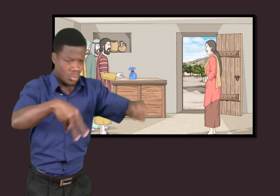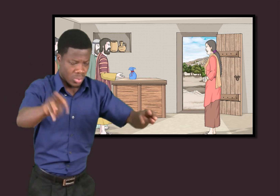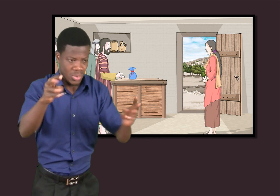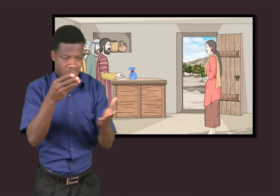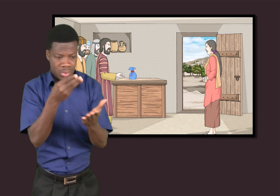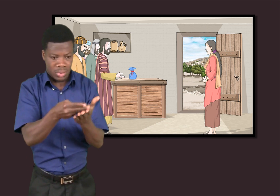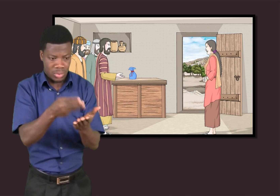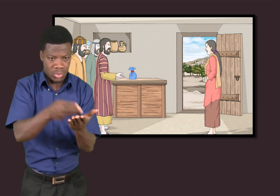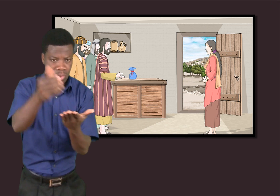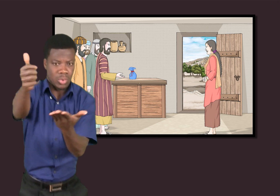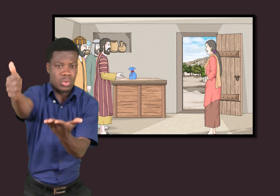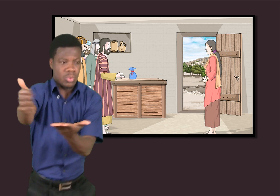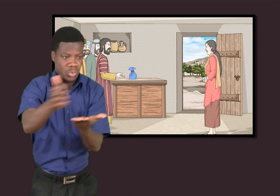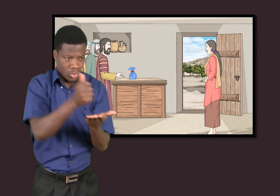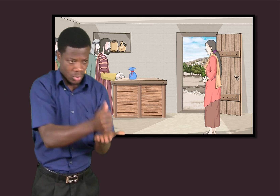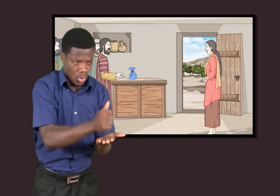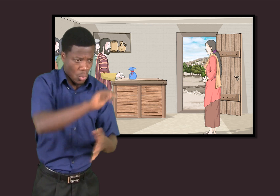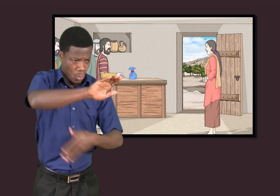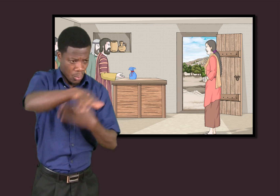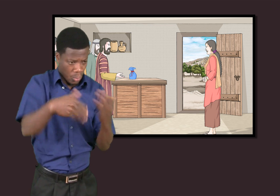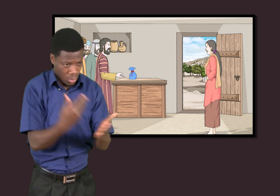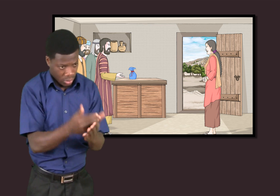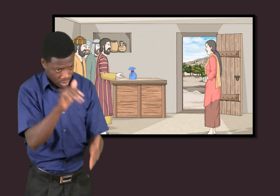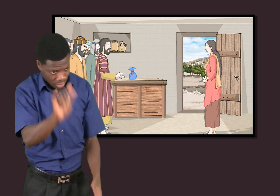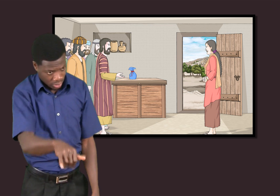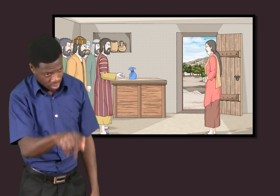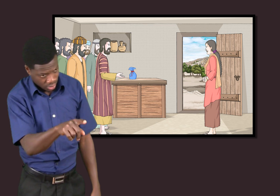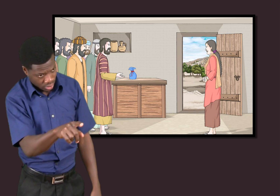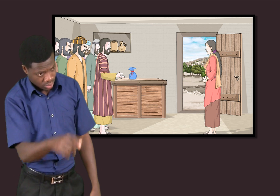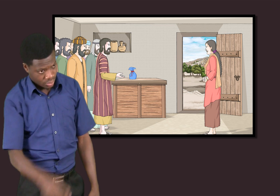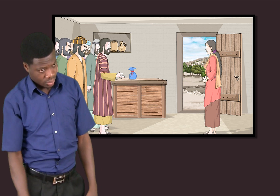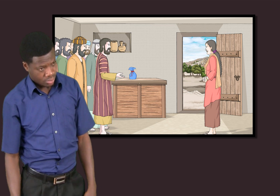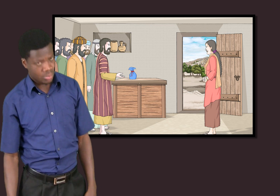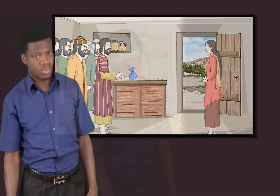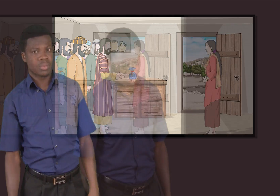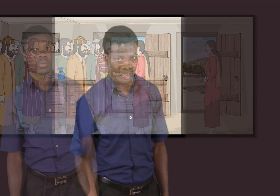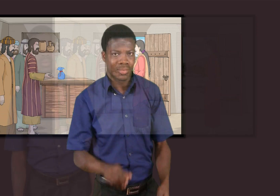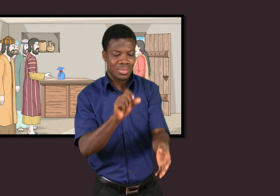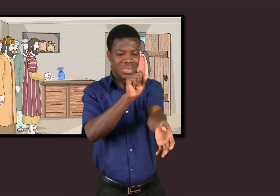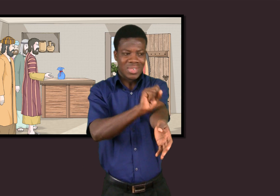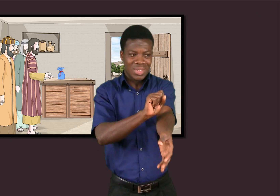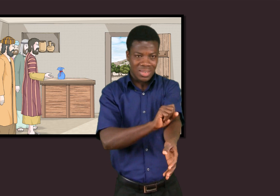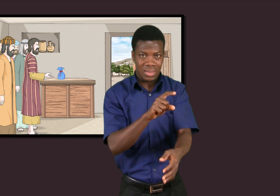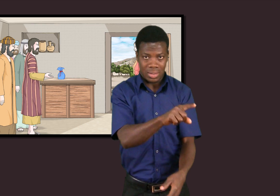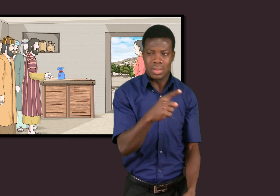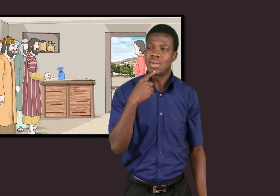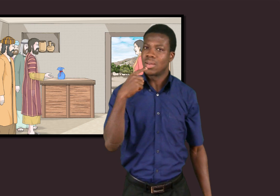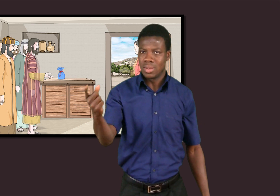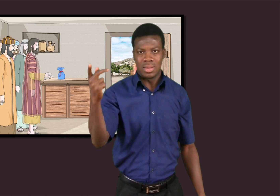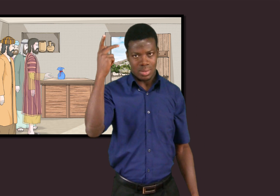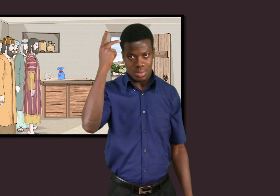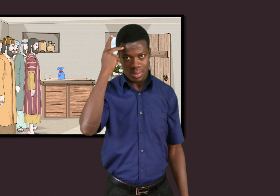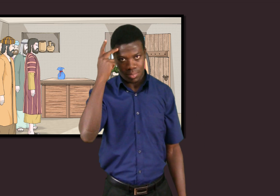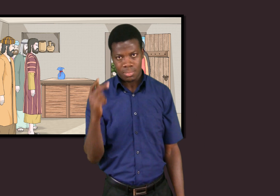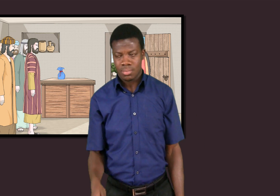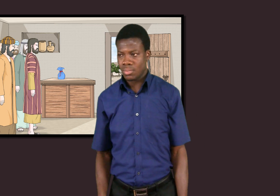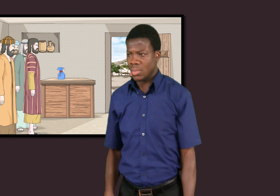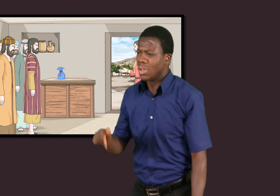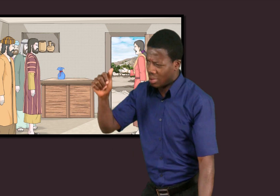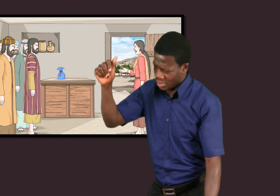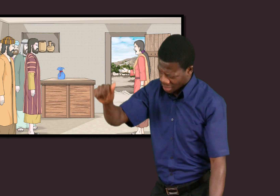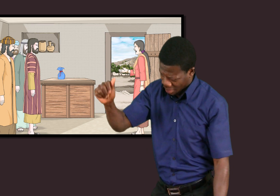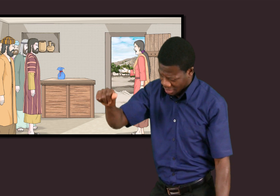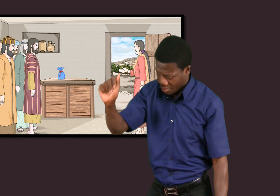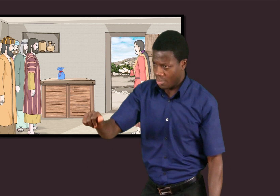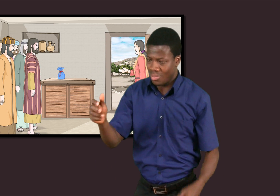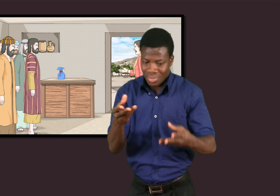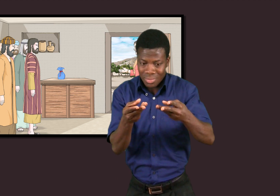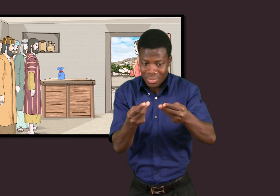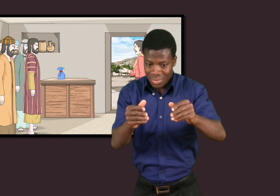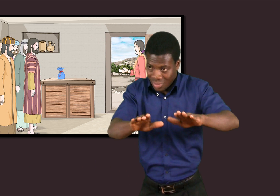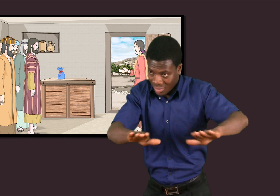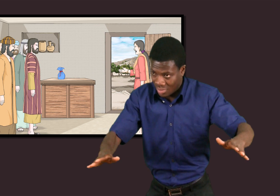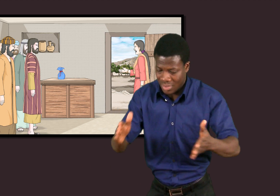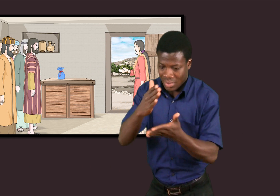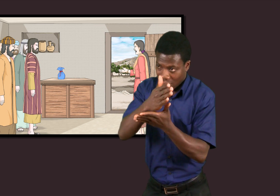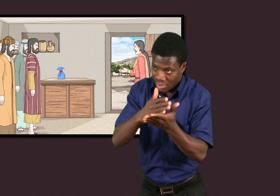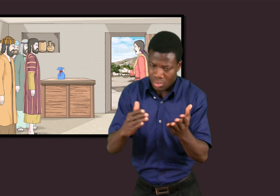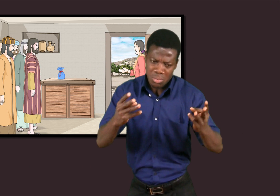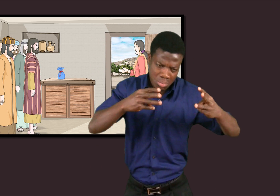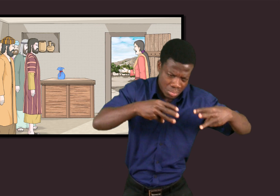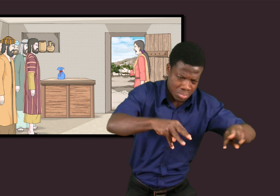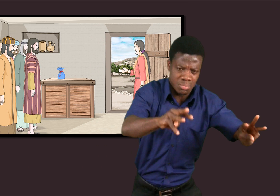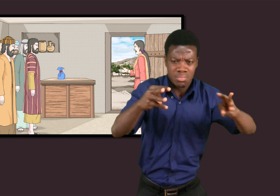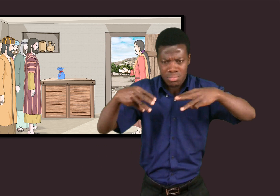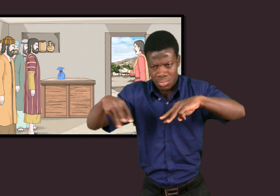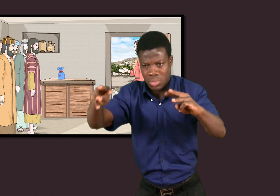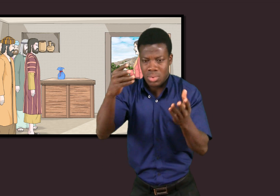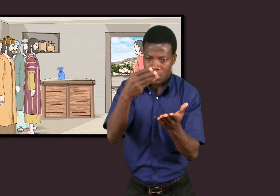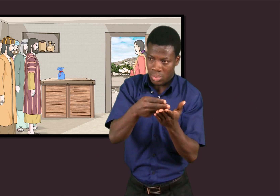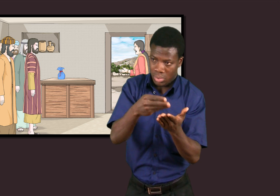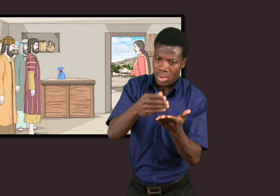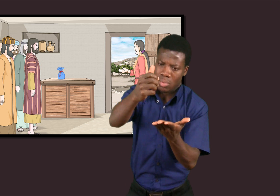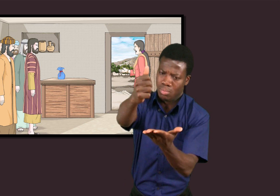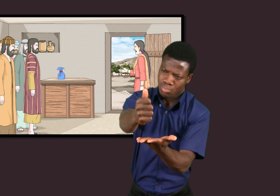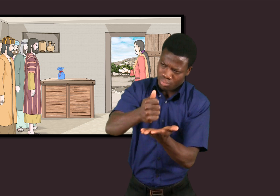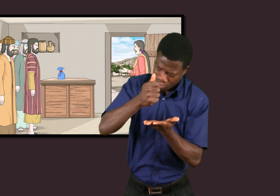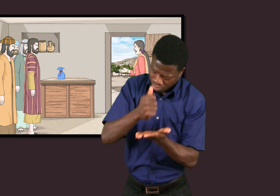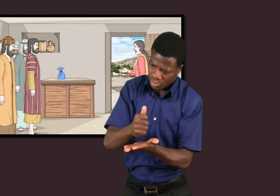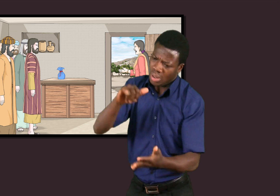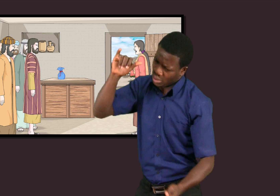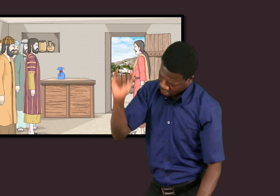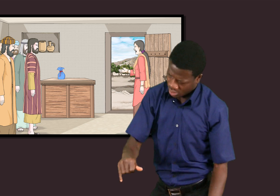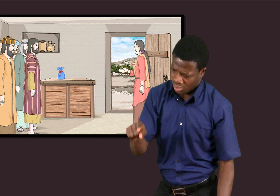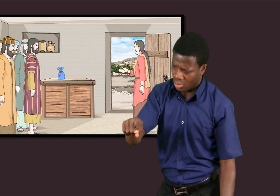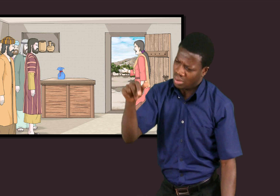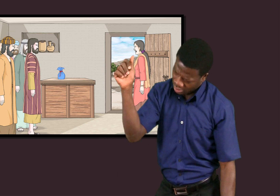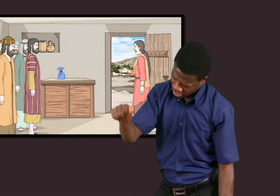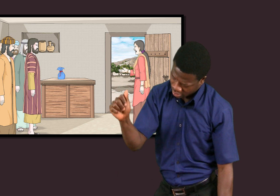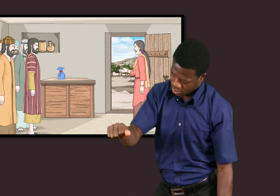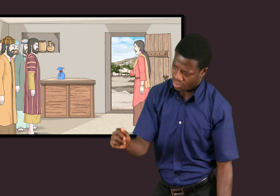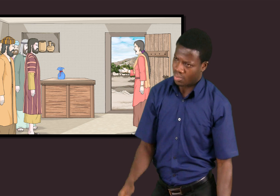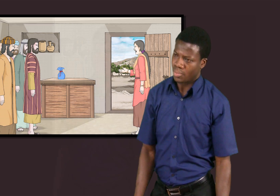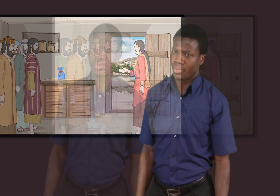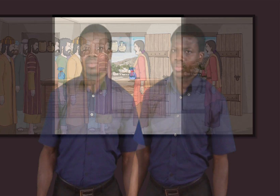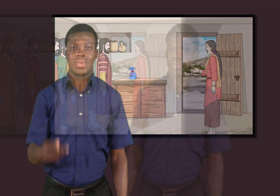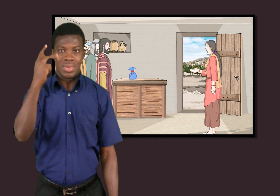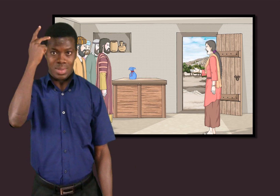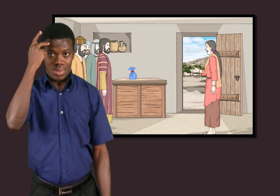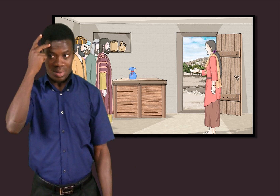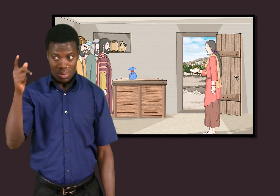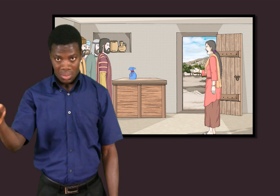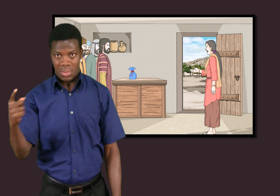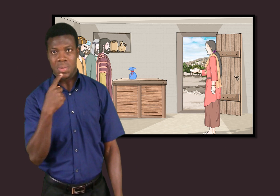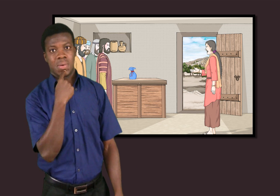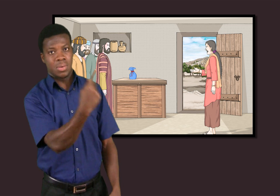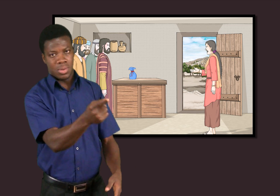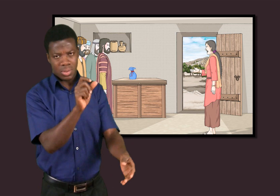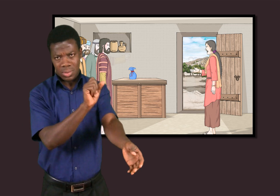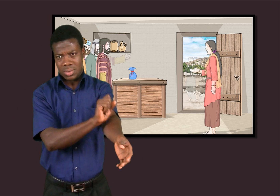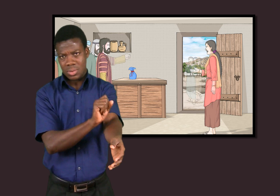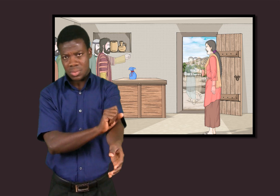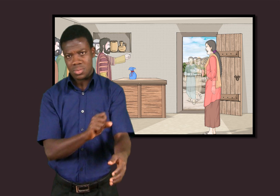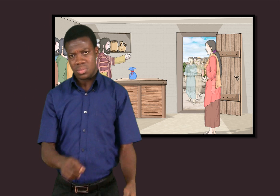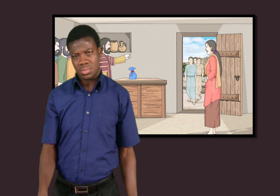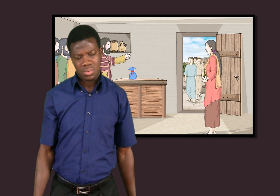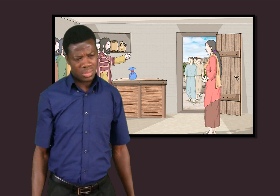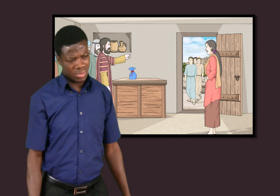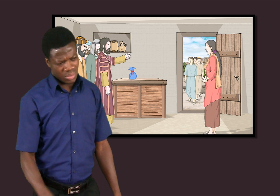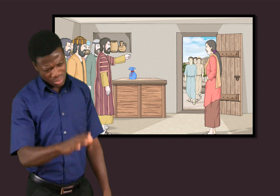“Yes,” she answered, “that is the price.” “How could you agree to test the Spirit of the Lord?” Peter replied.